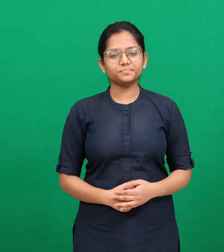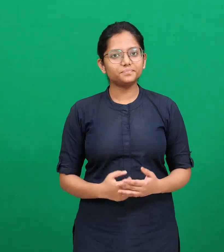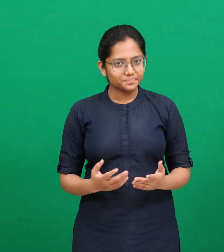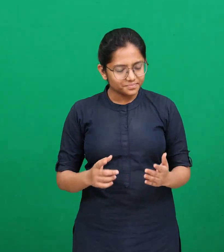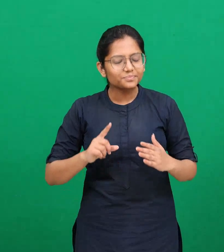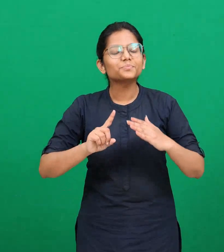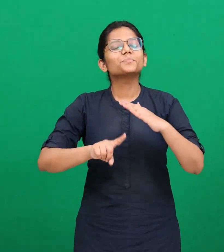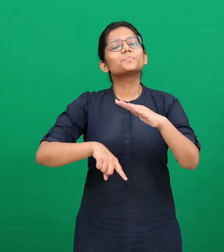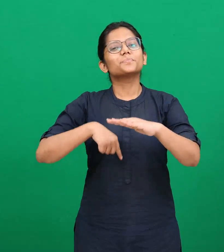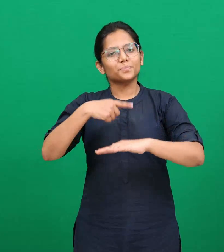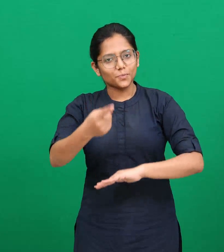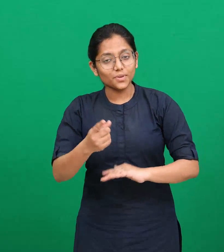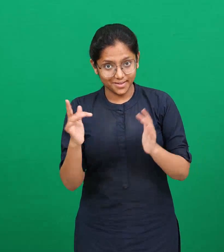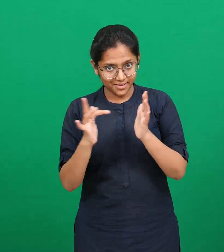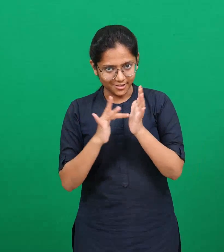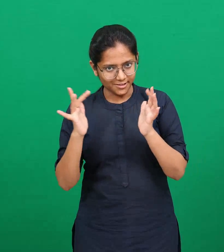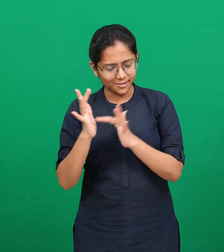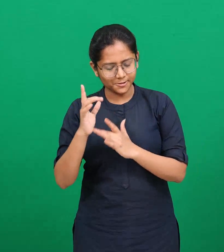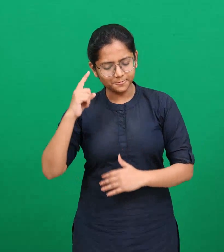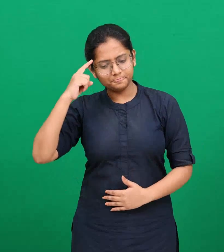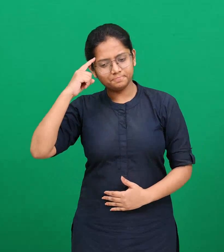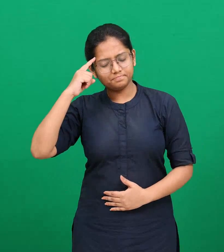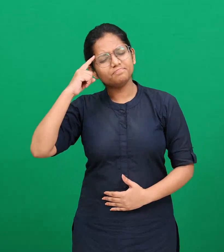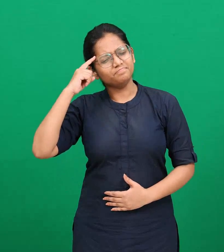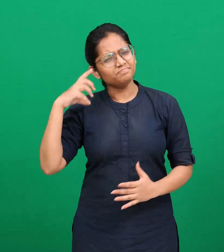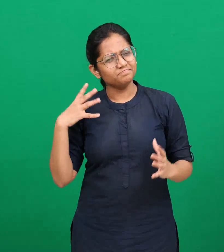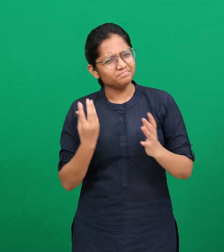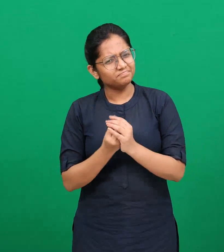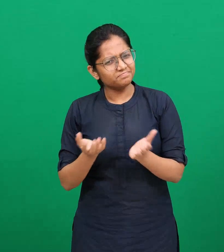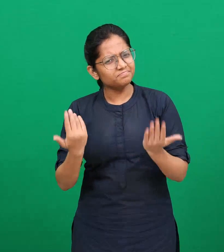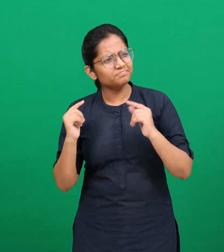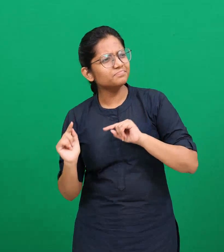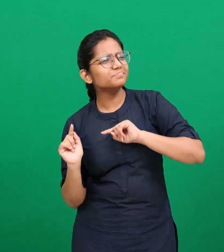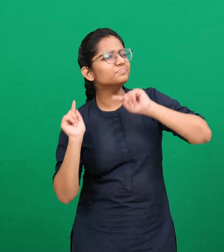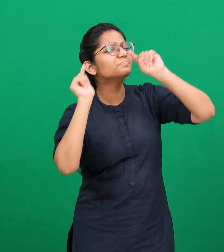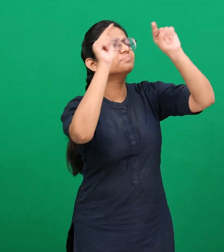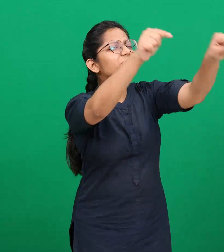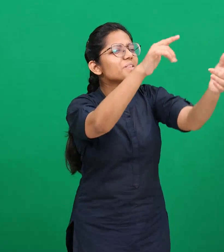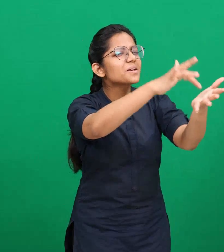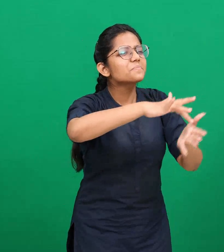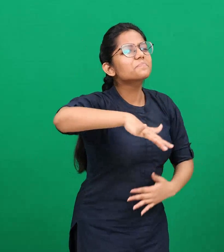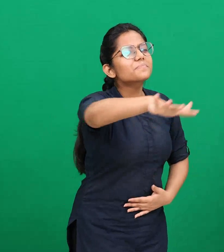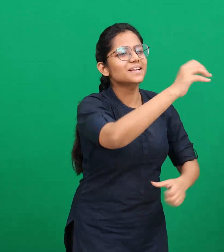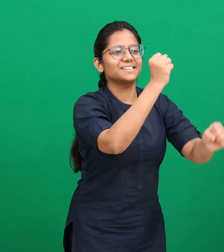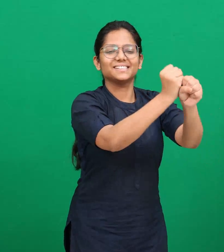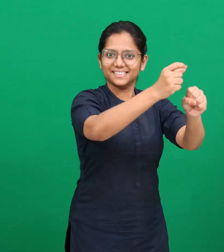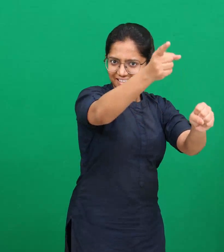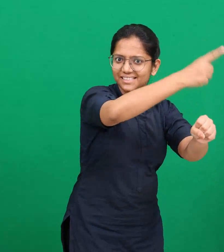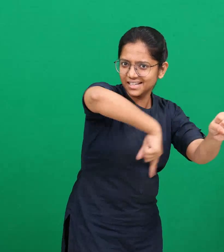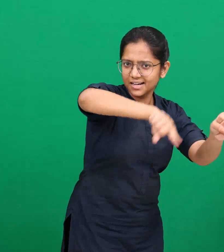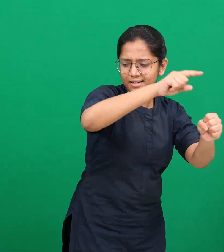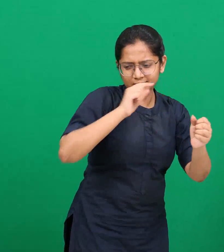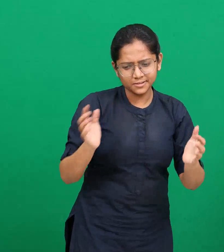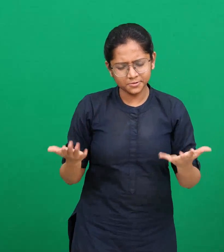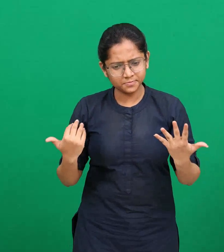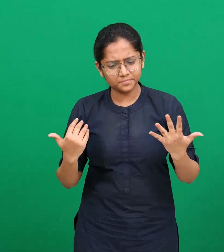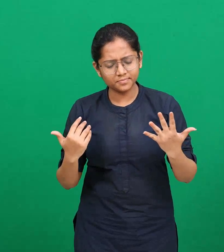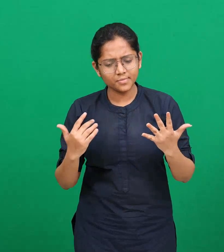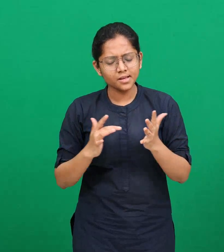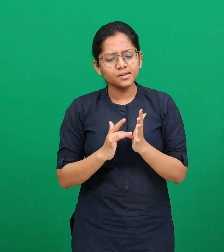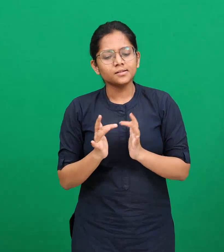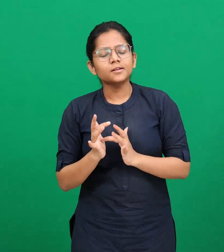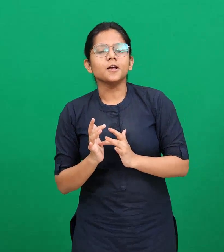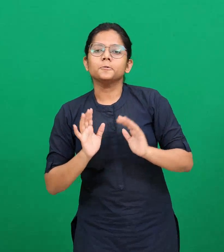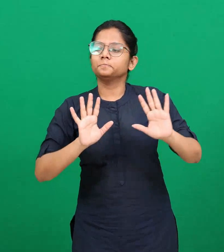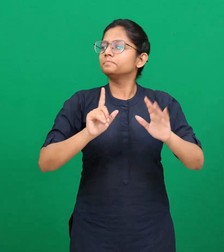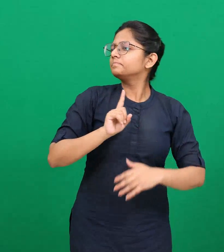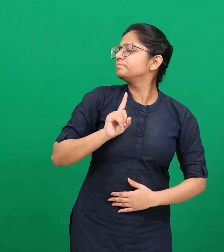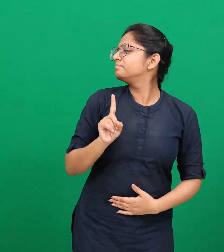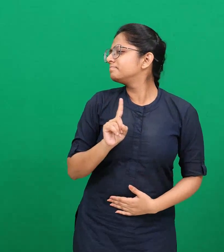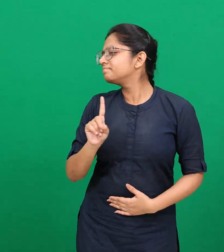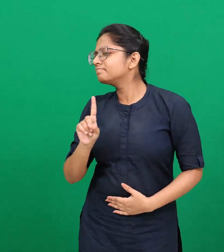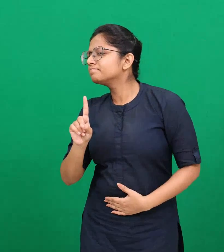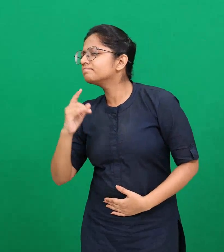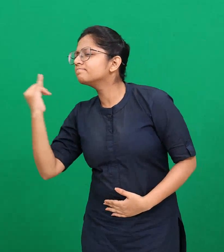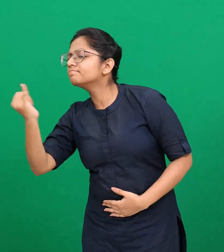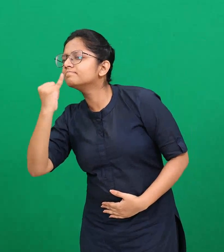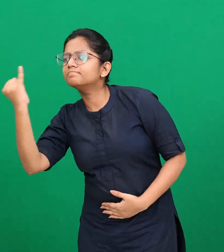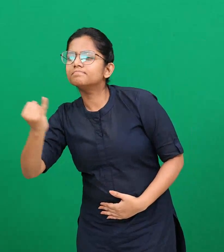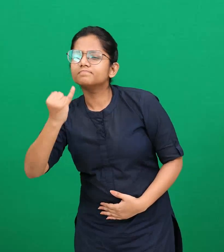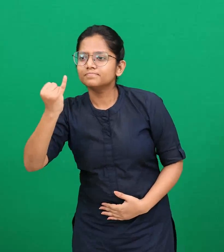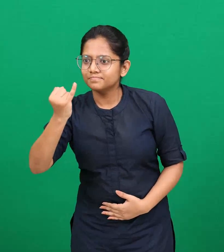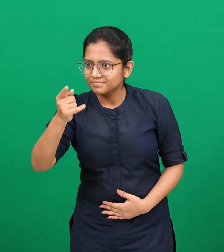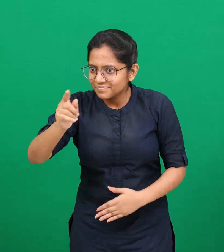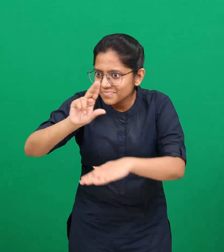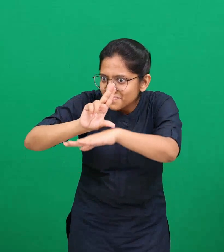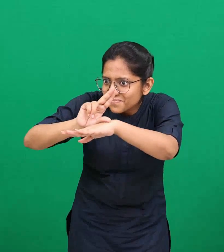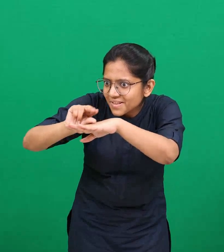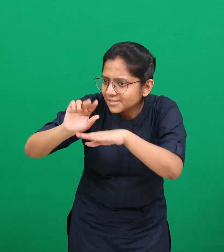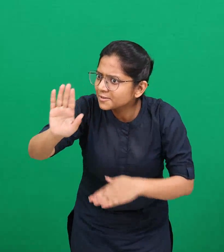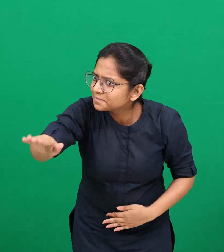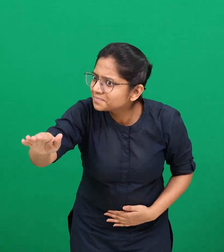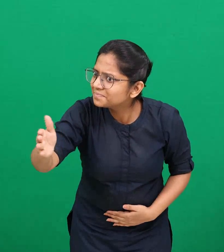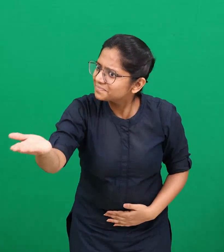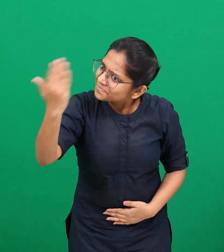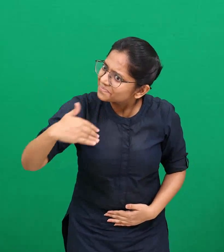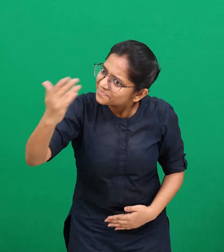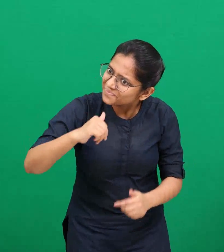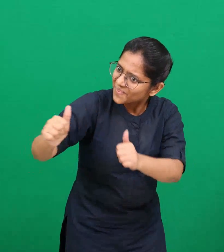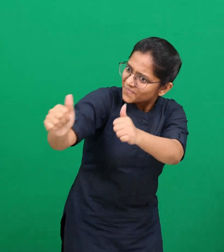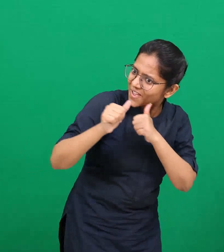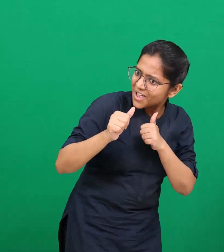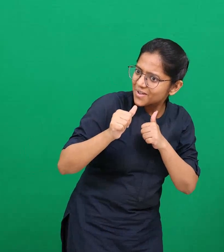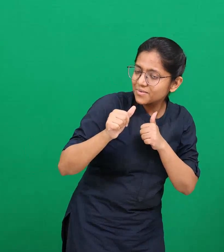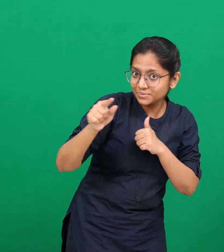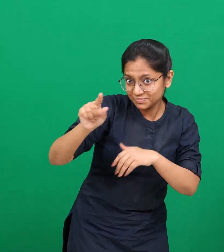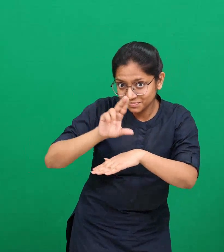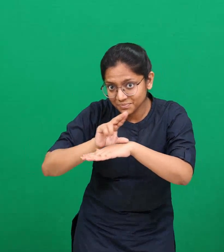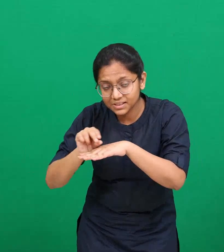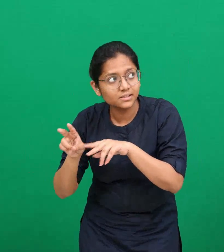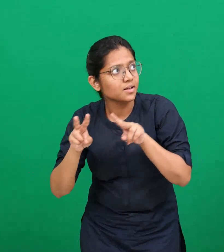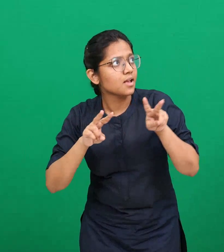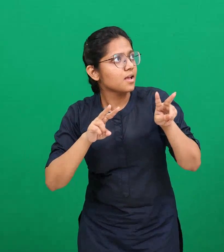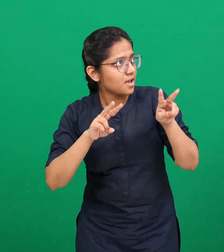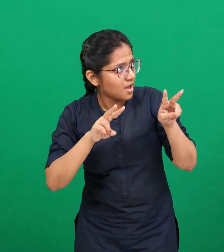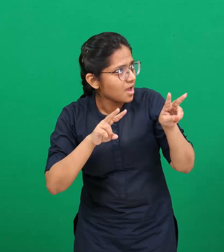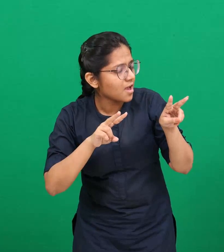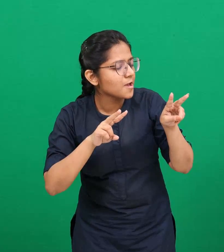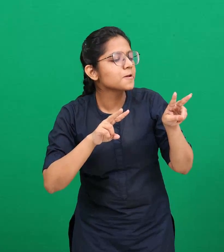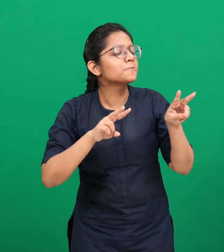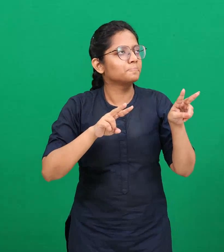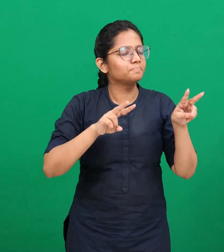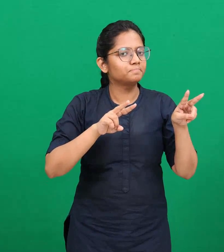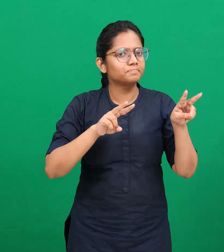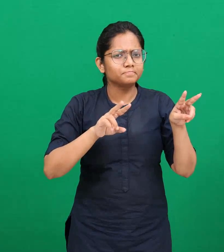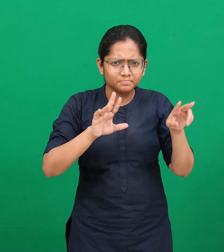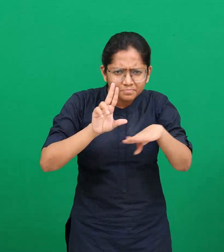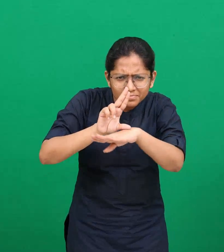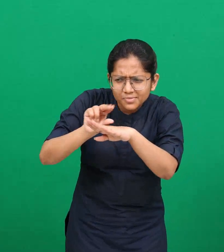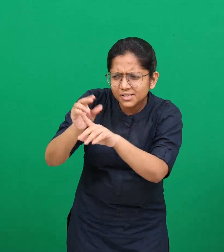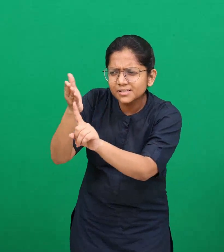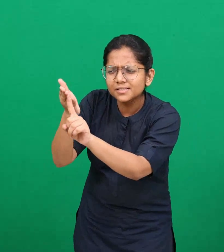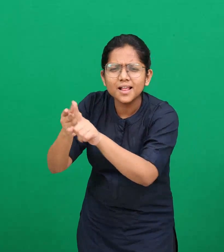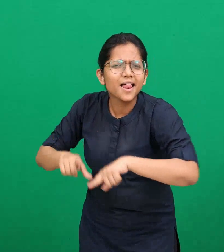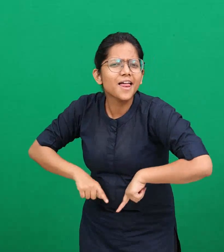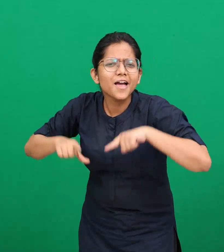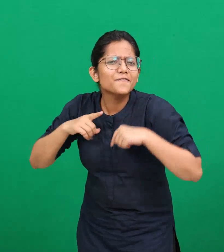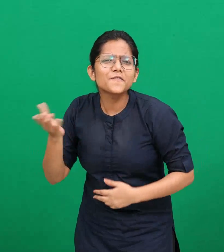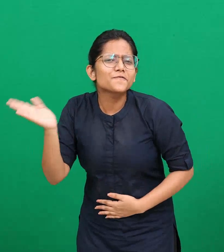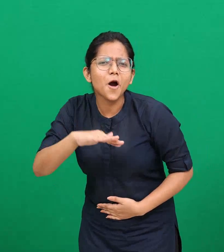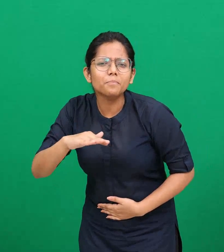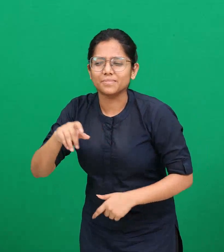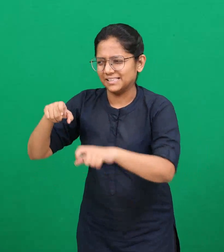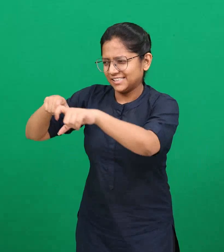The next day Jesus decided to set out for Galilee. Finding Philip, He told him, "Follow Me."